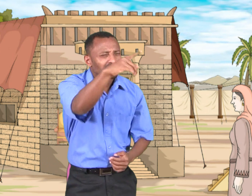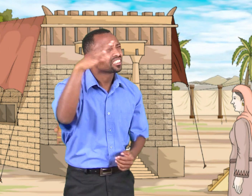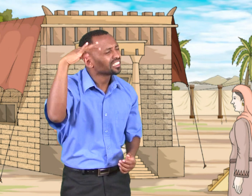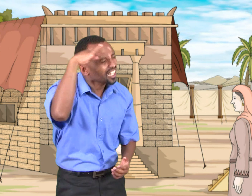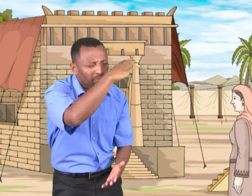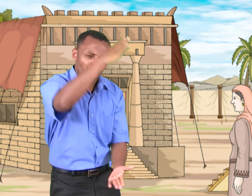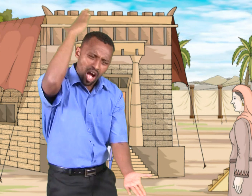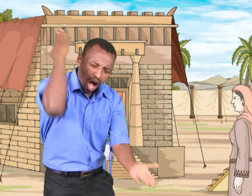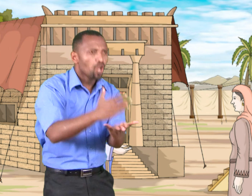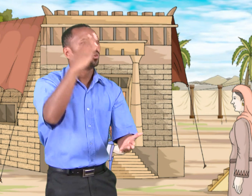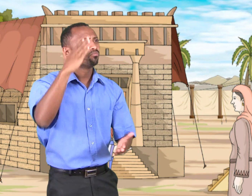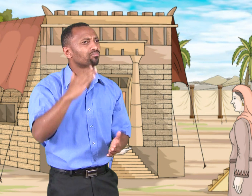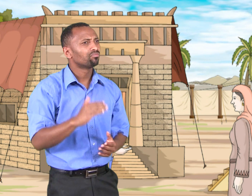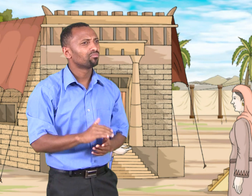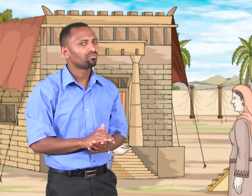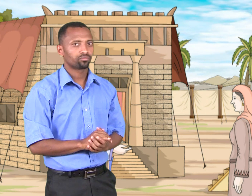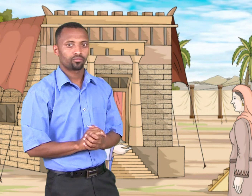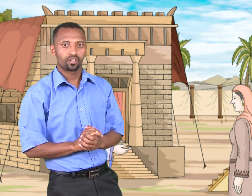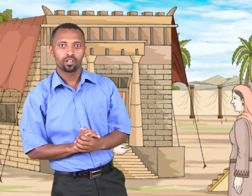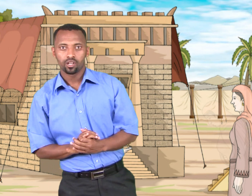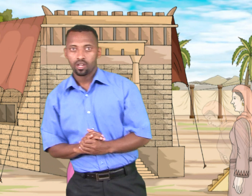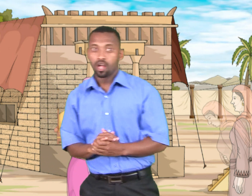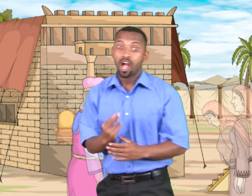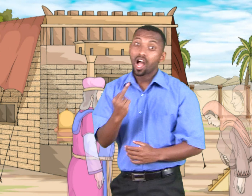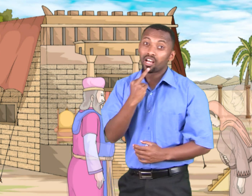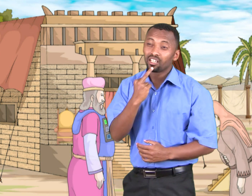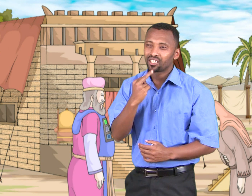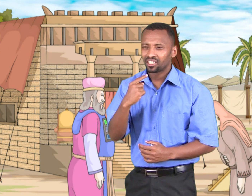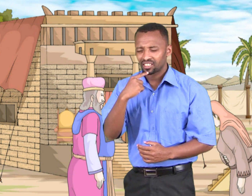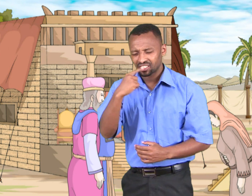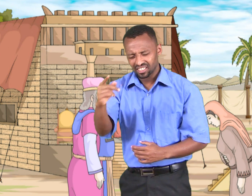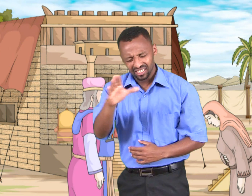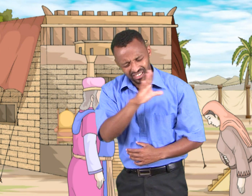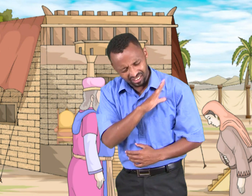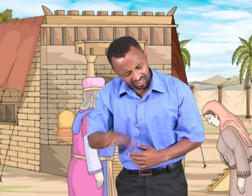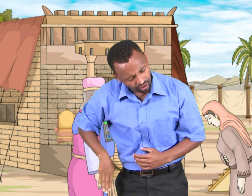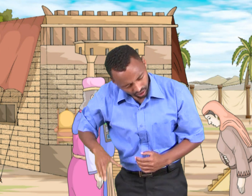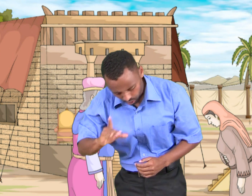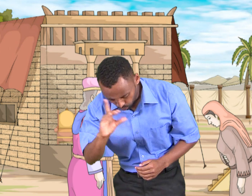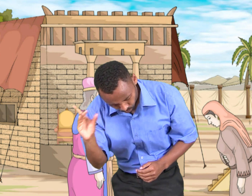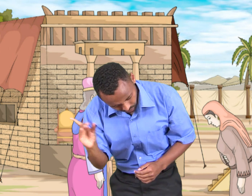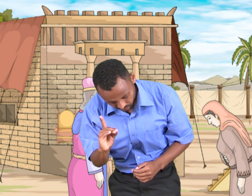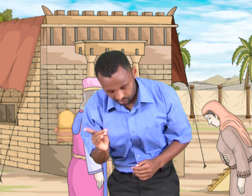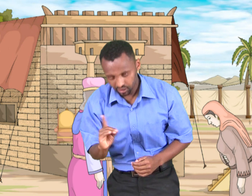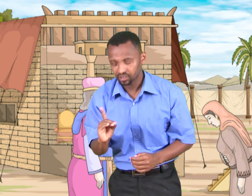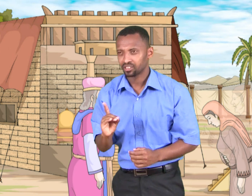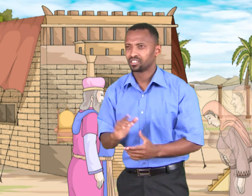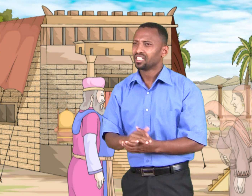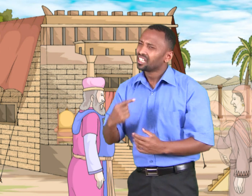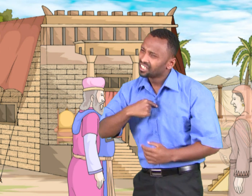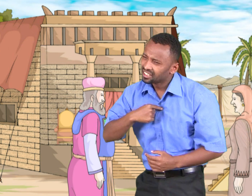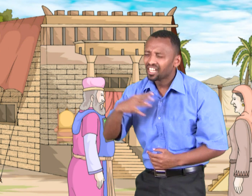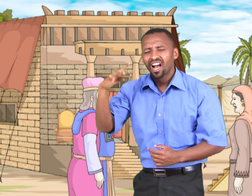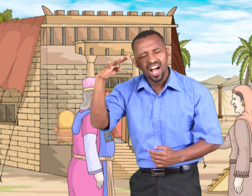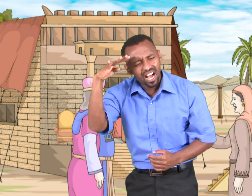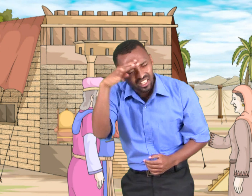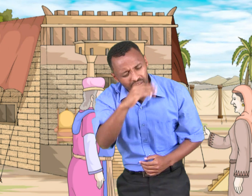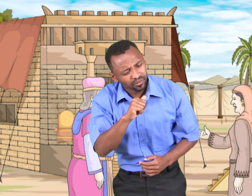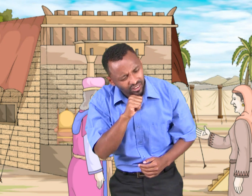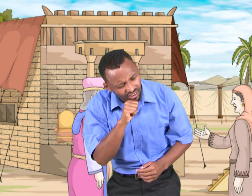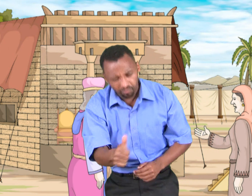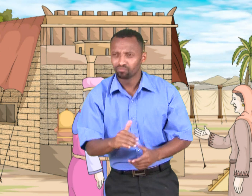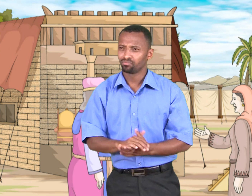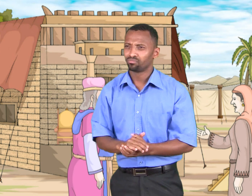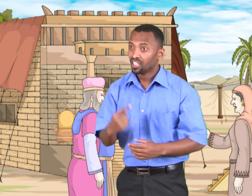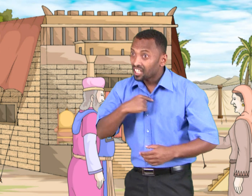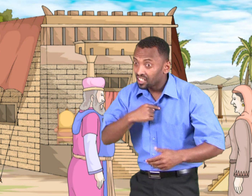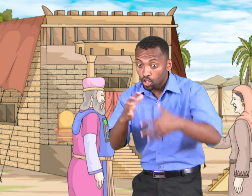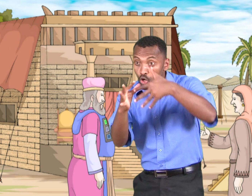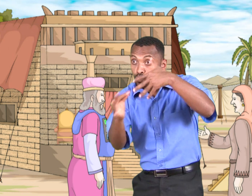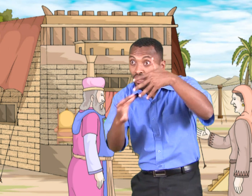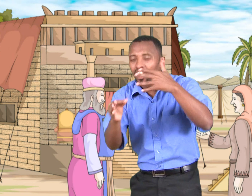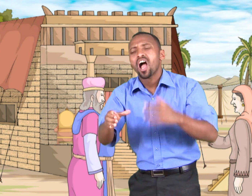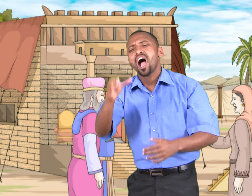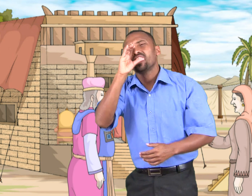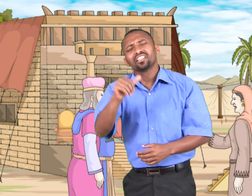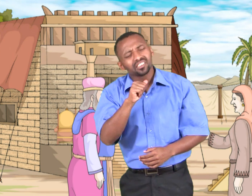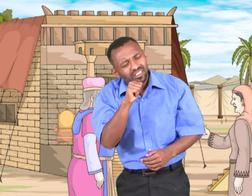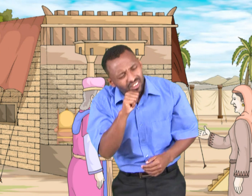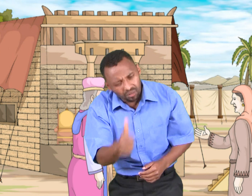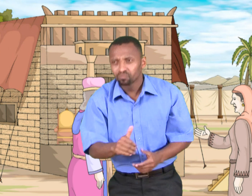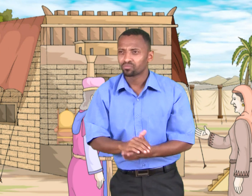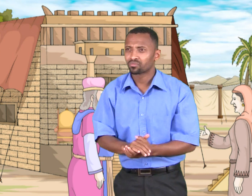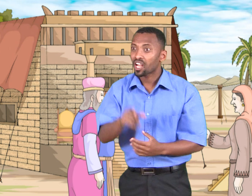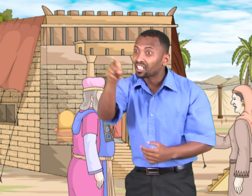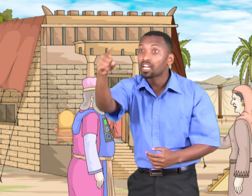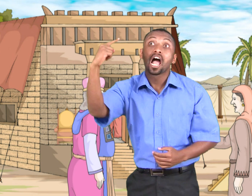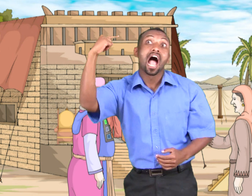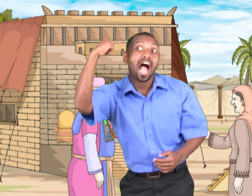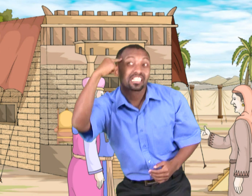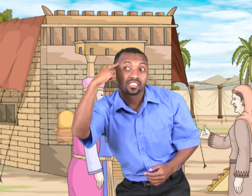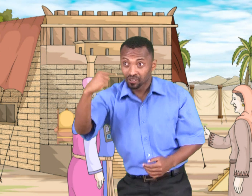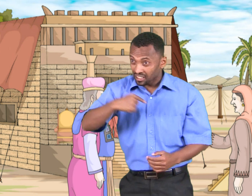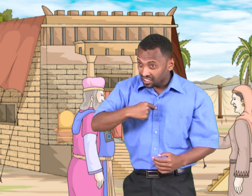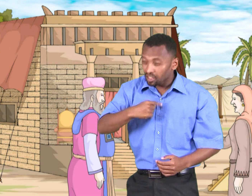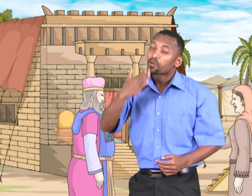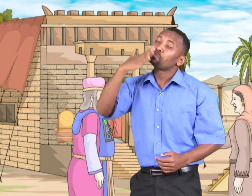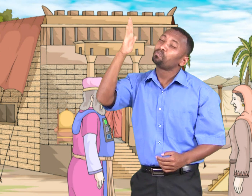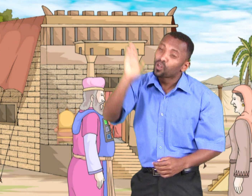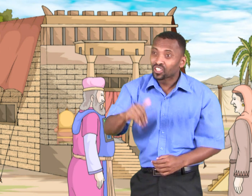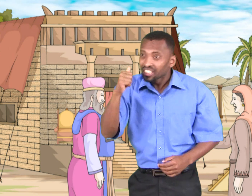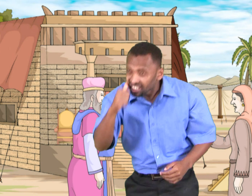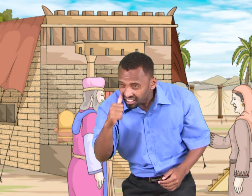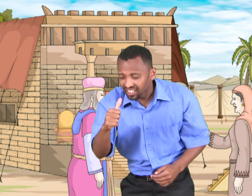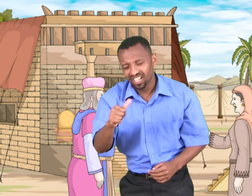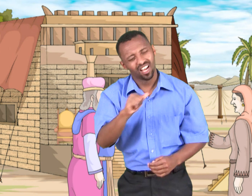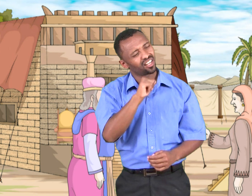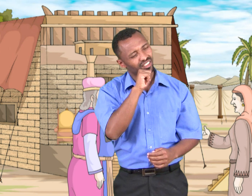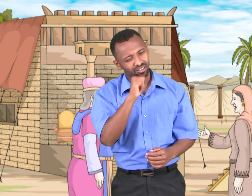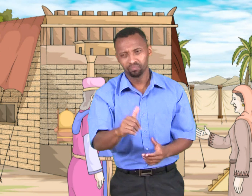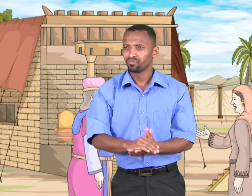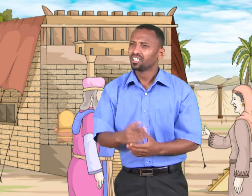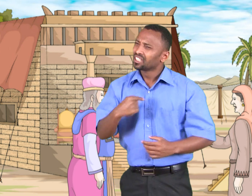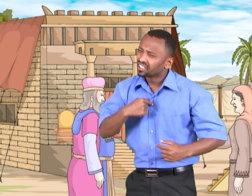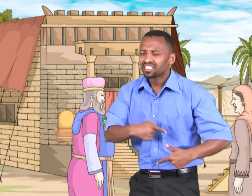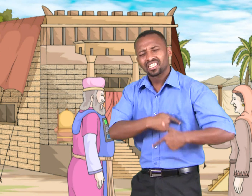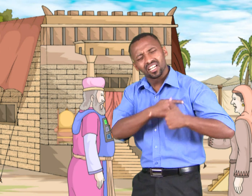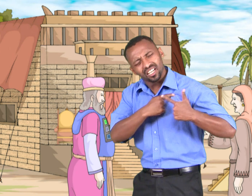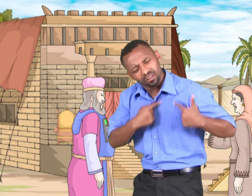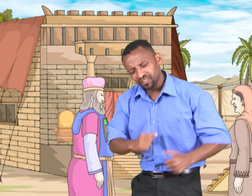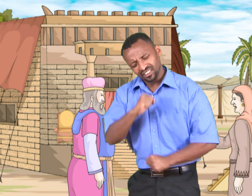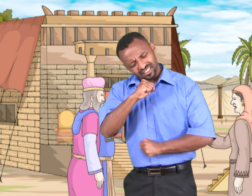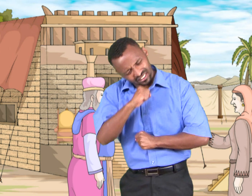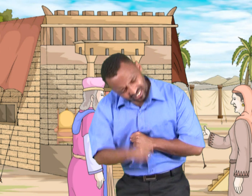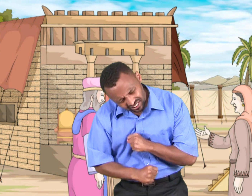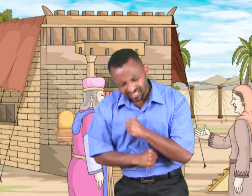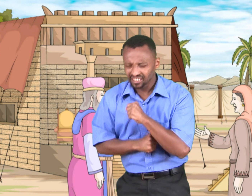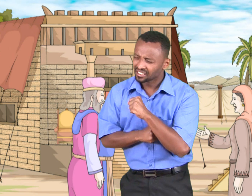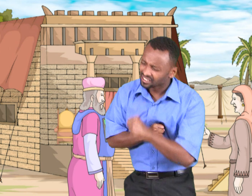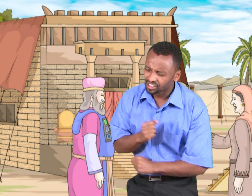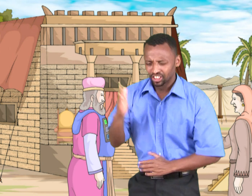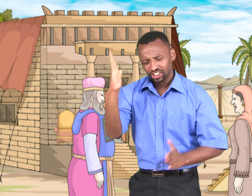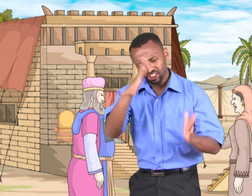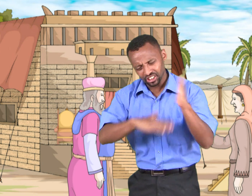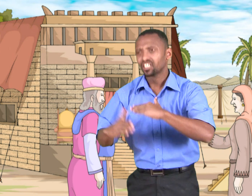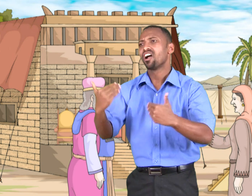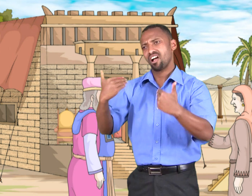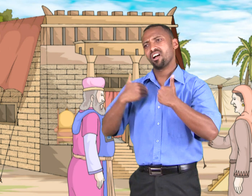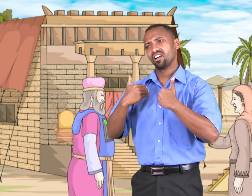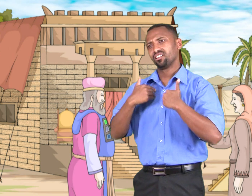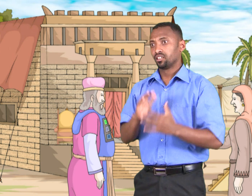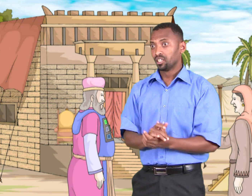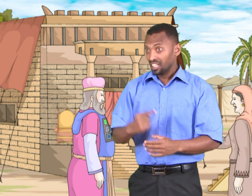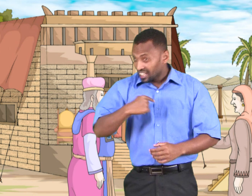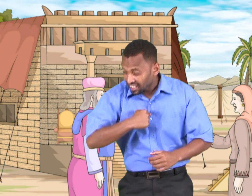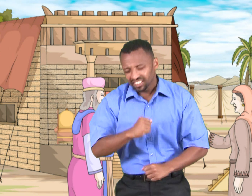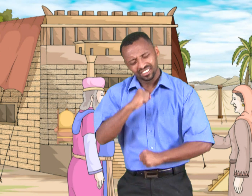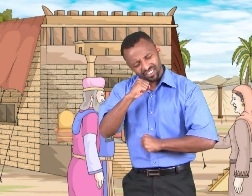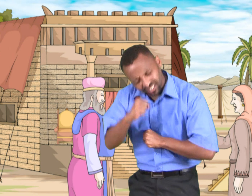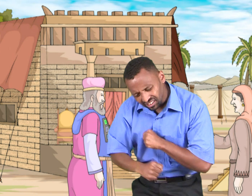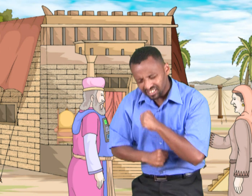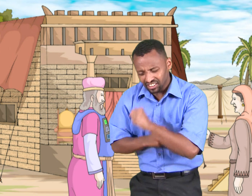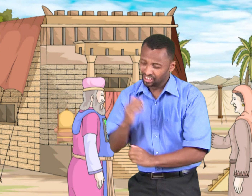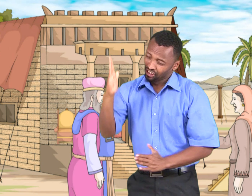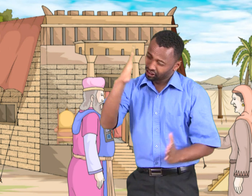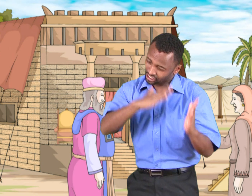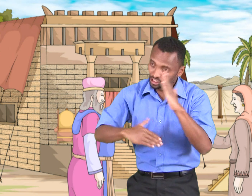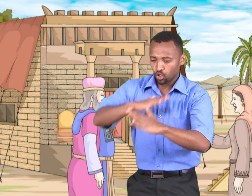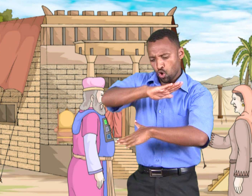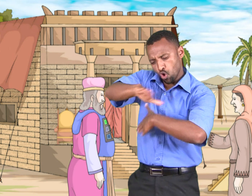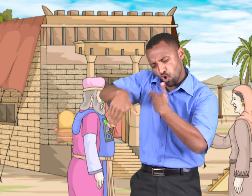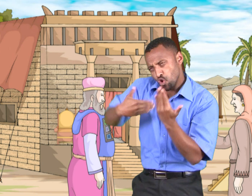So Eli thought she was drunk and said to her, “How long will you be drunk? Put away your wine!” “No, my lord,” Hannah replied. “I am a woman oppressed in spirit.